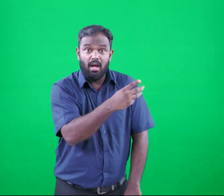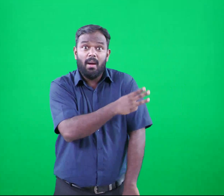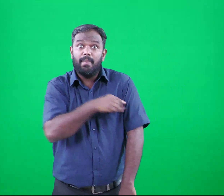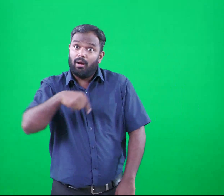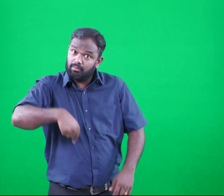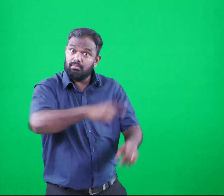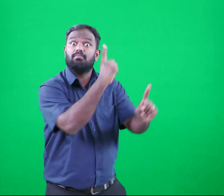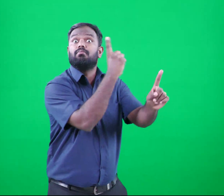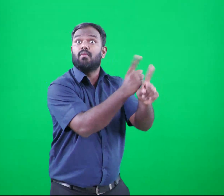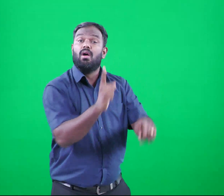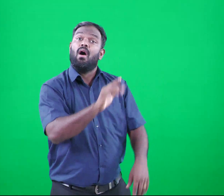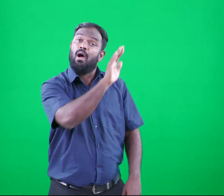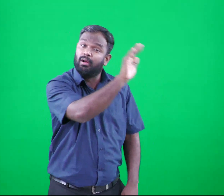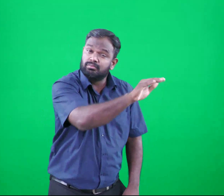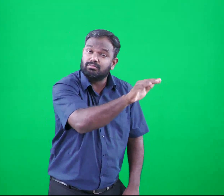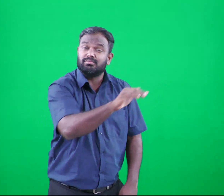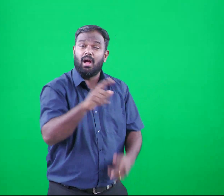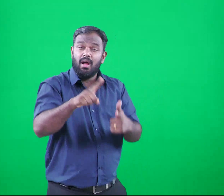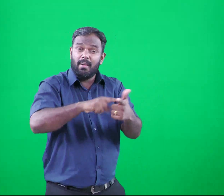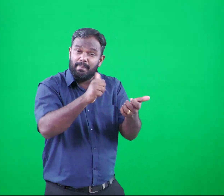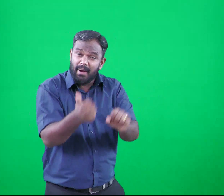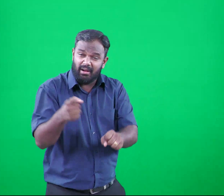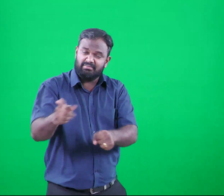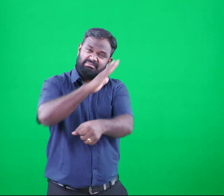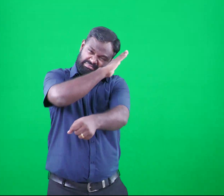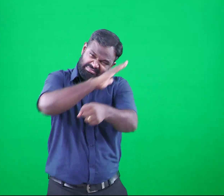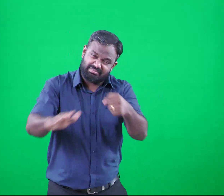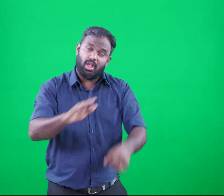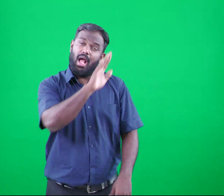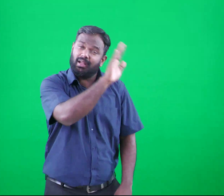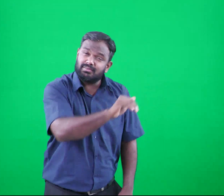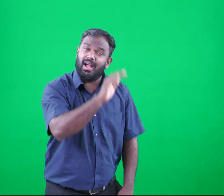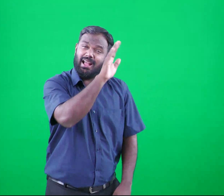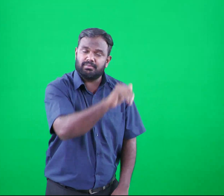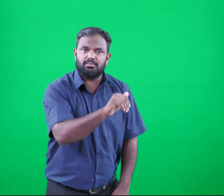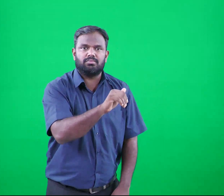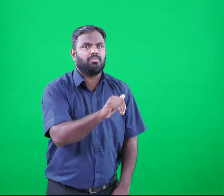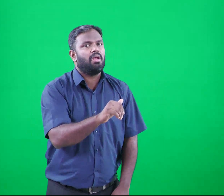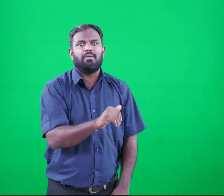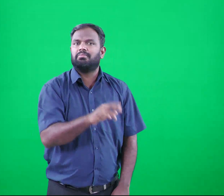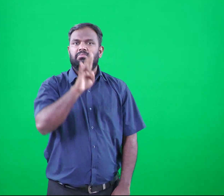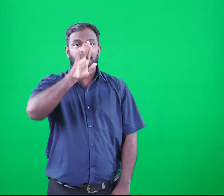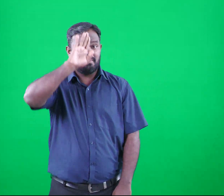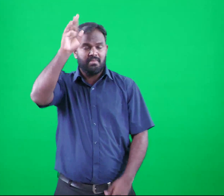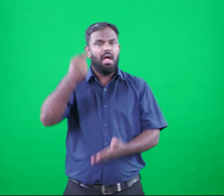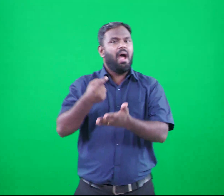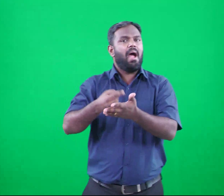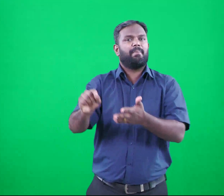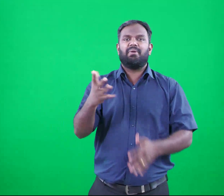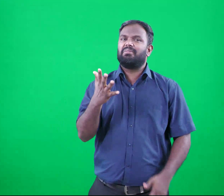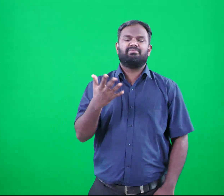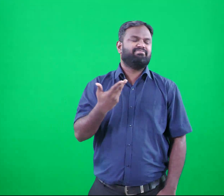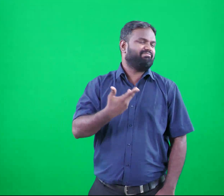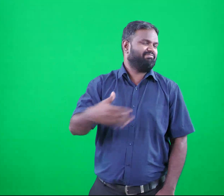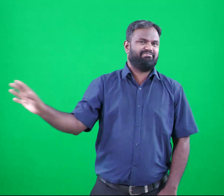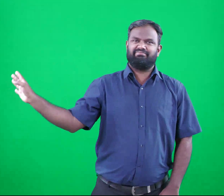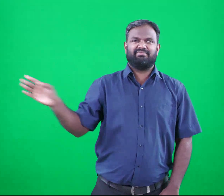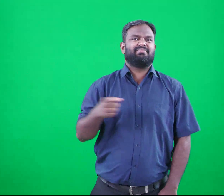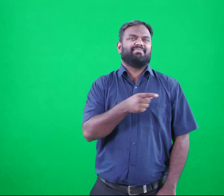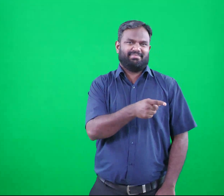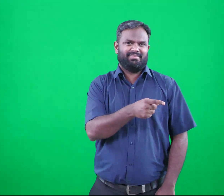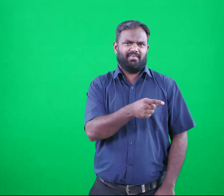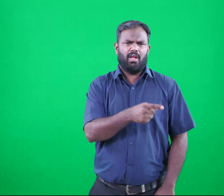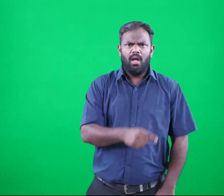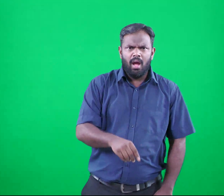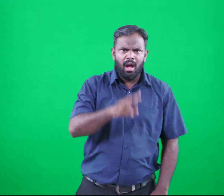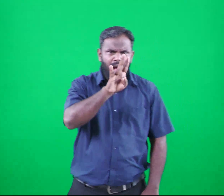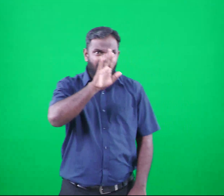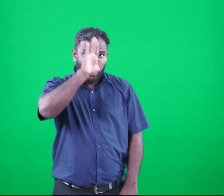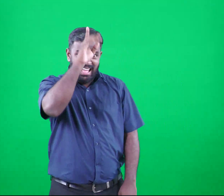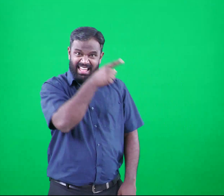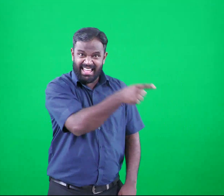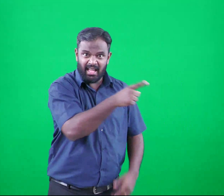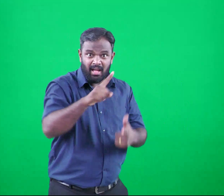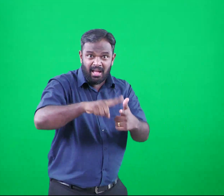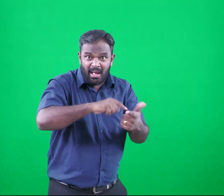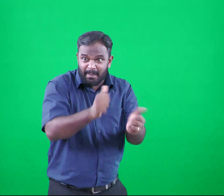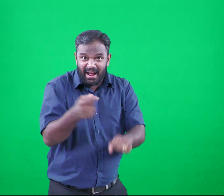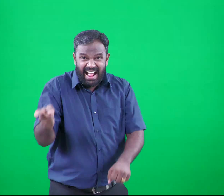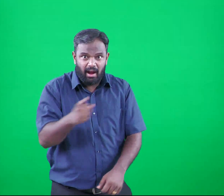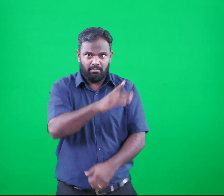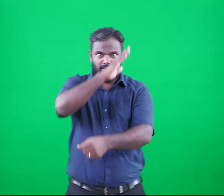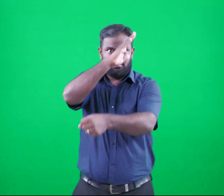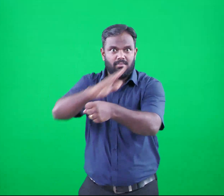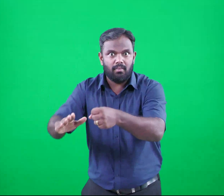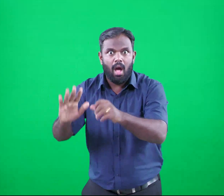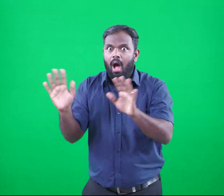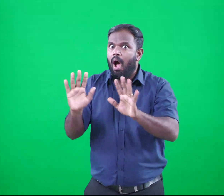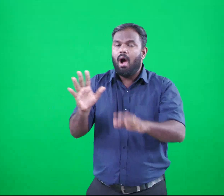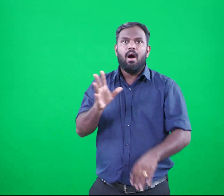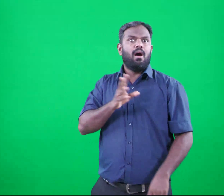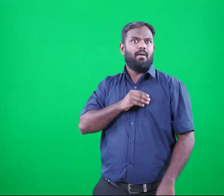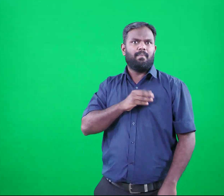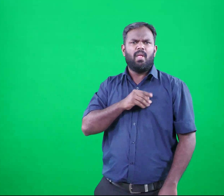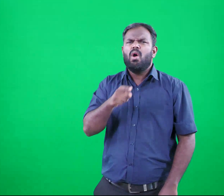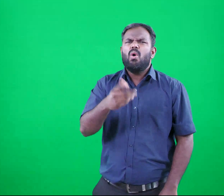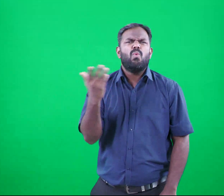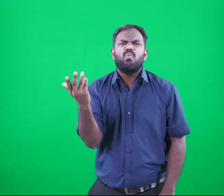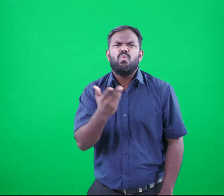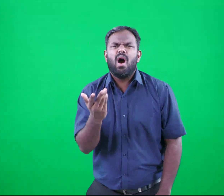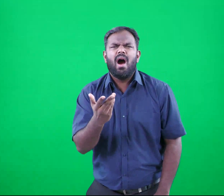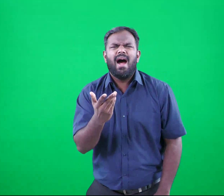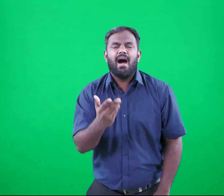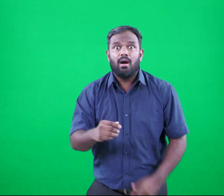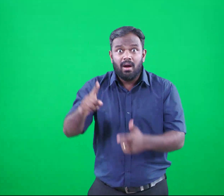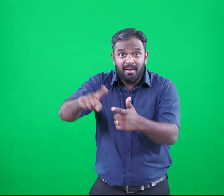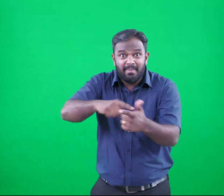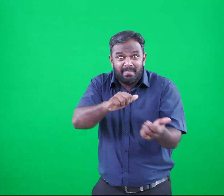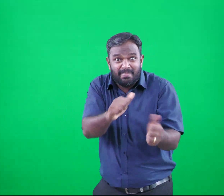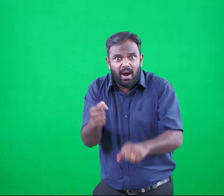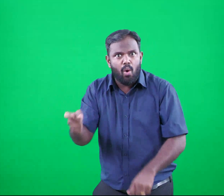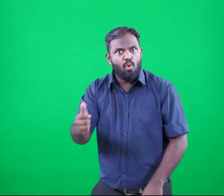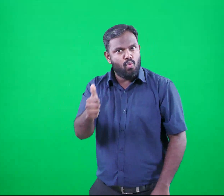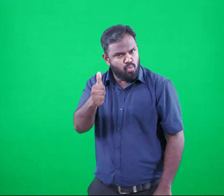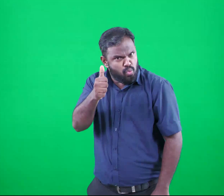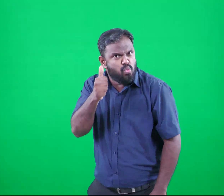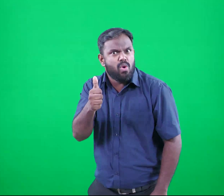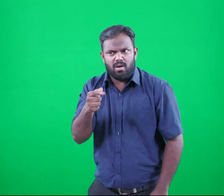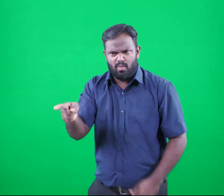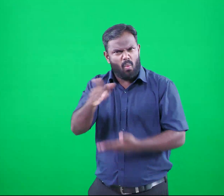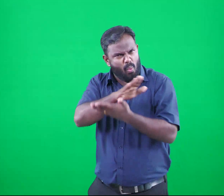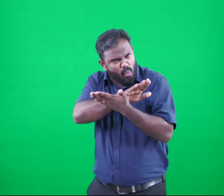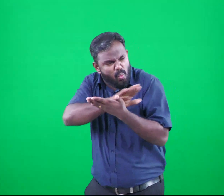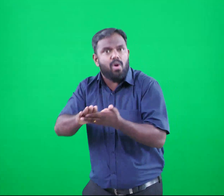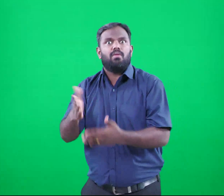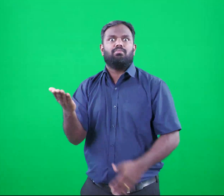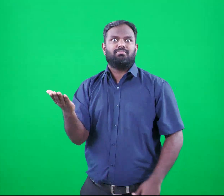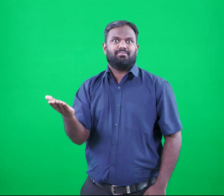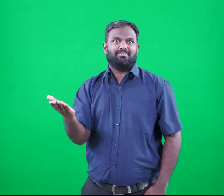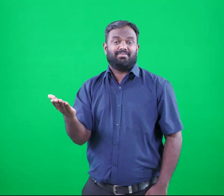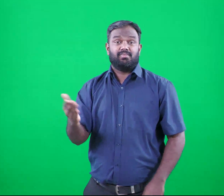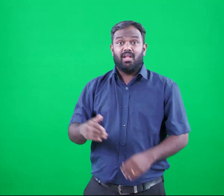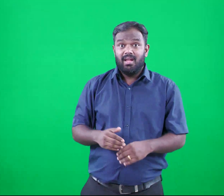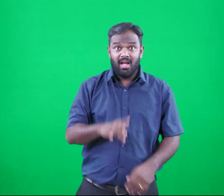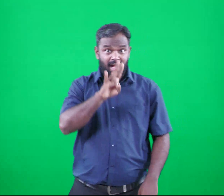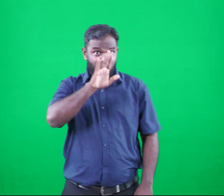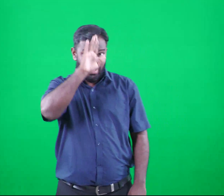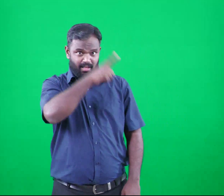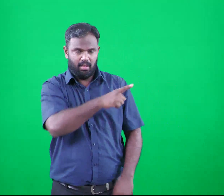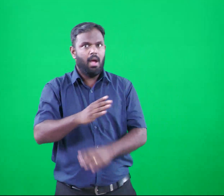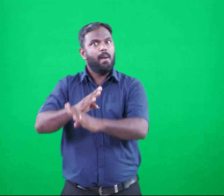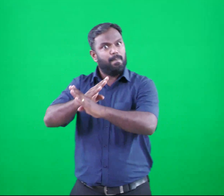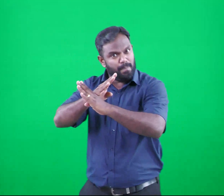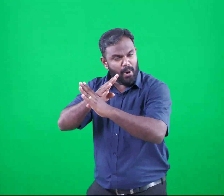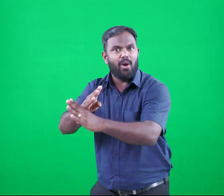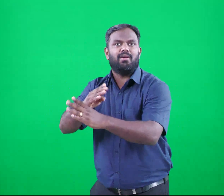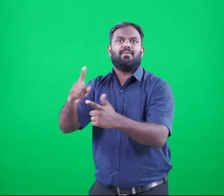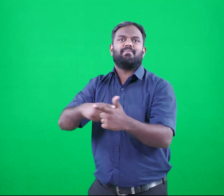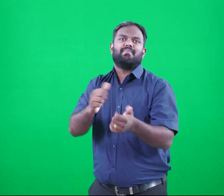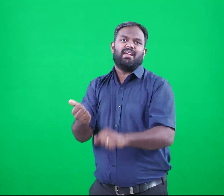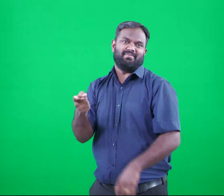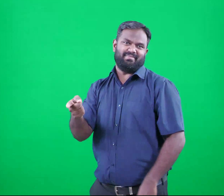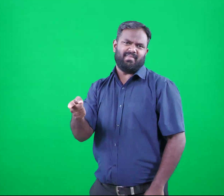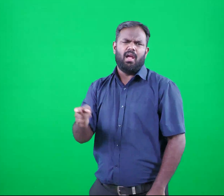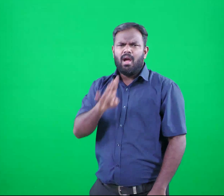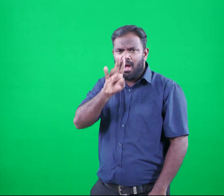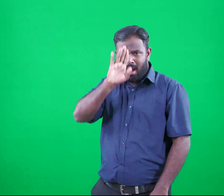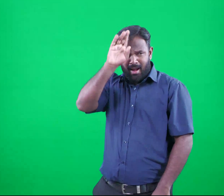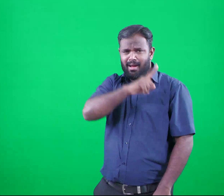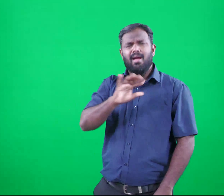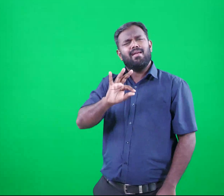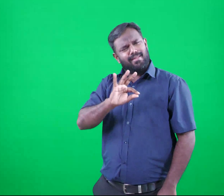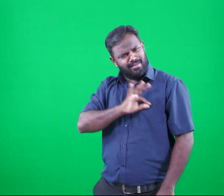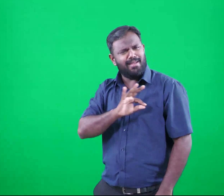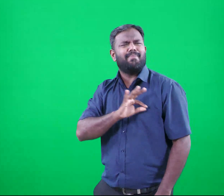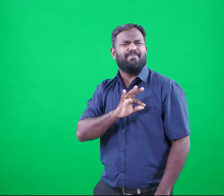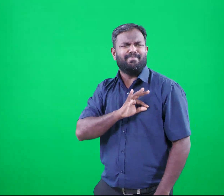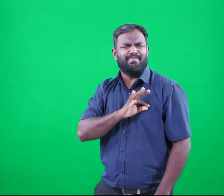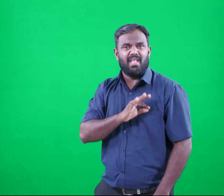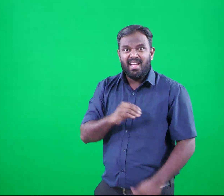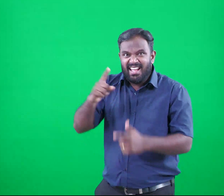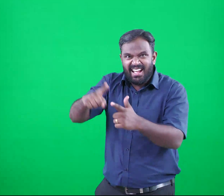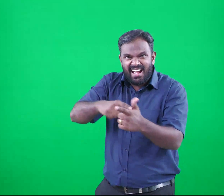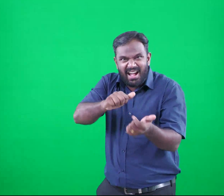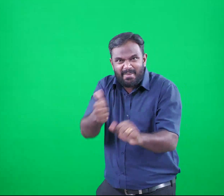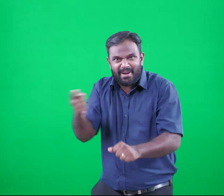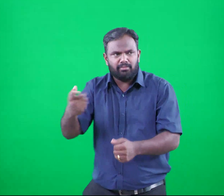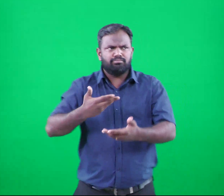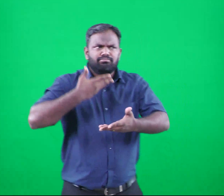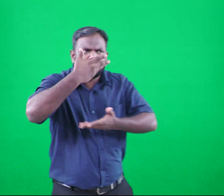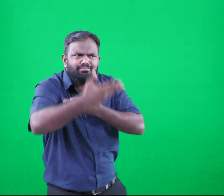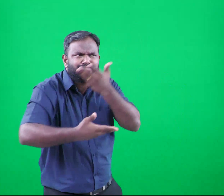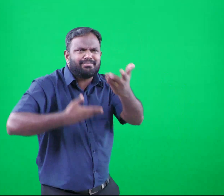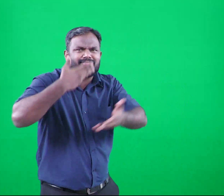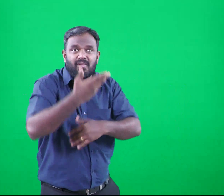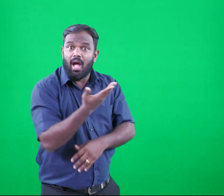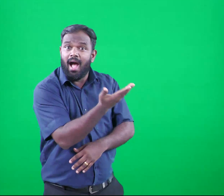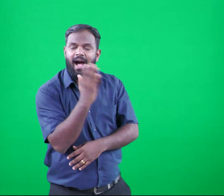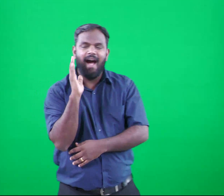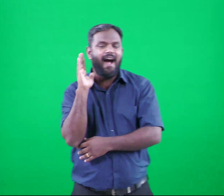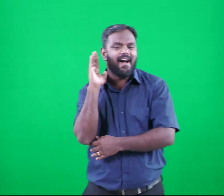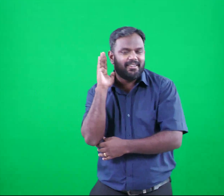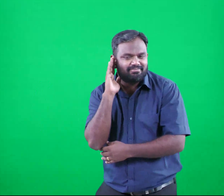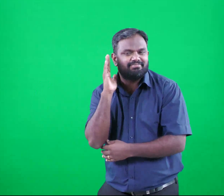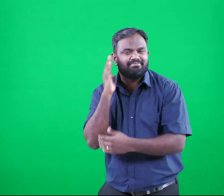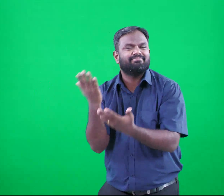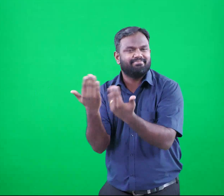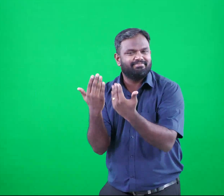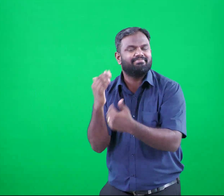But she had been unable, because Herod feared John and protected him, knowing that he was a righteous and holy man.